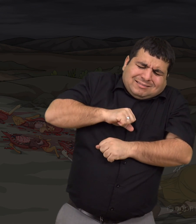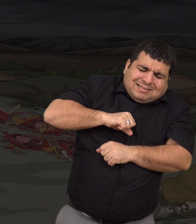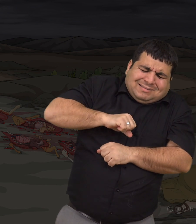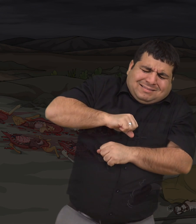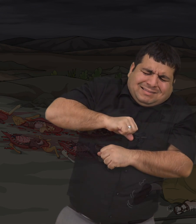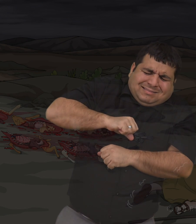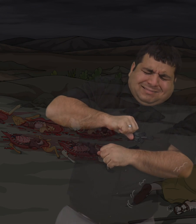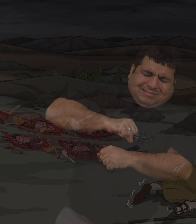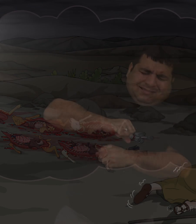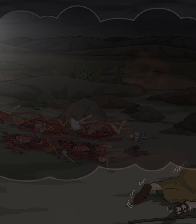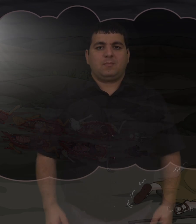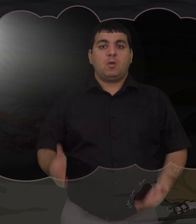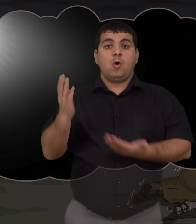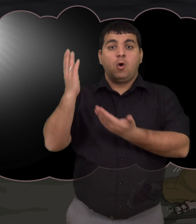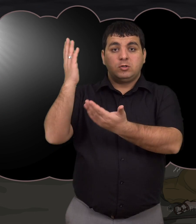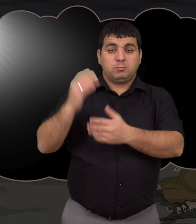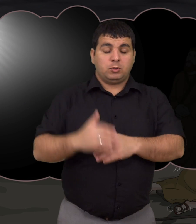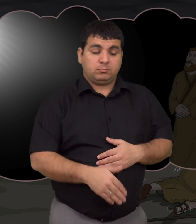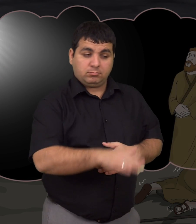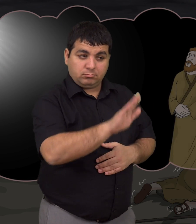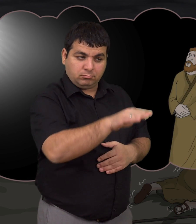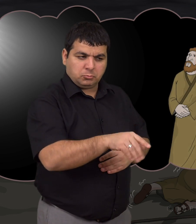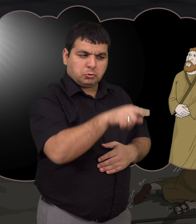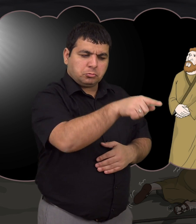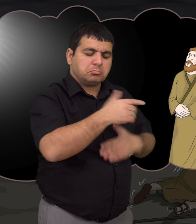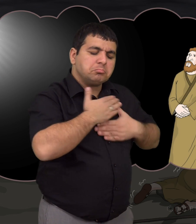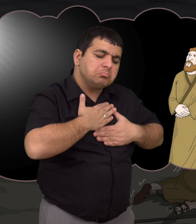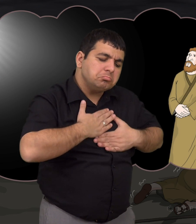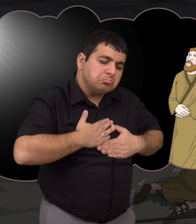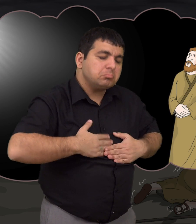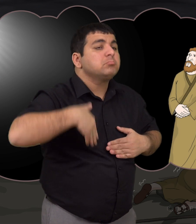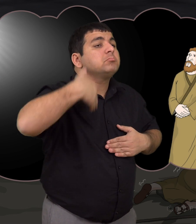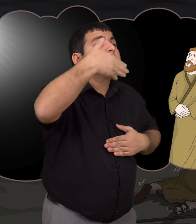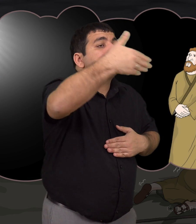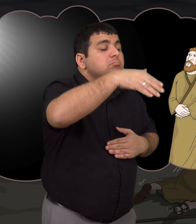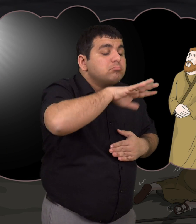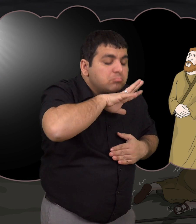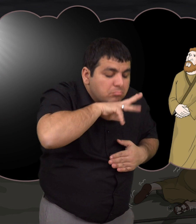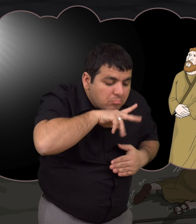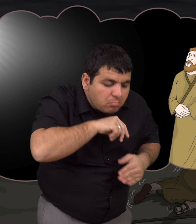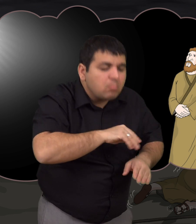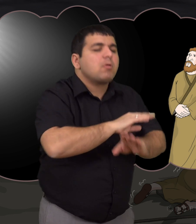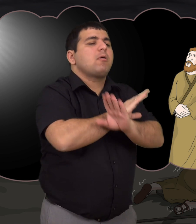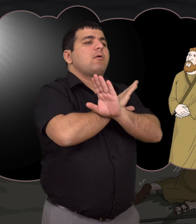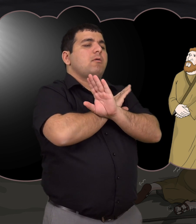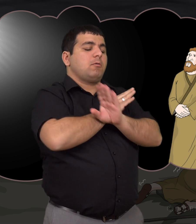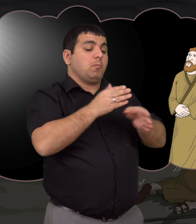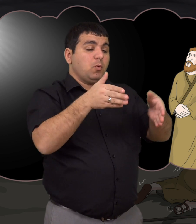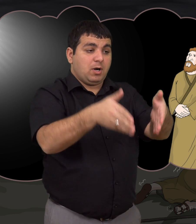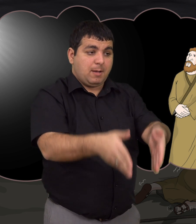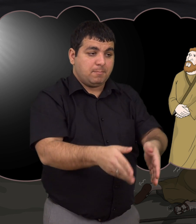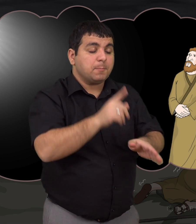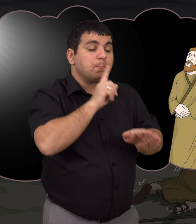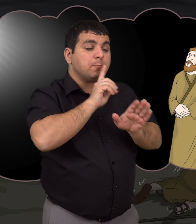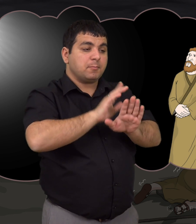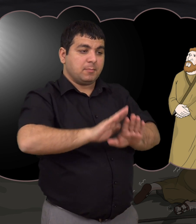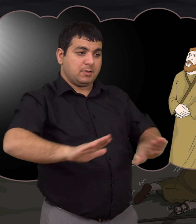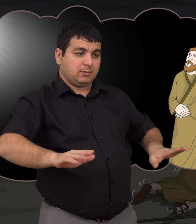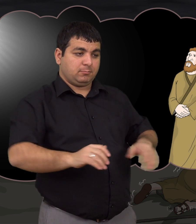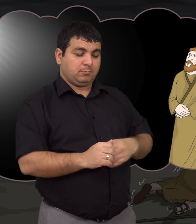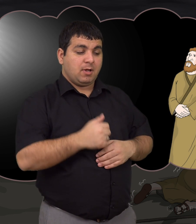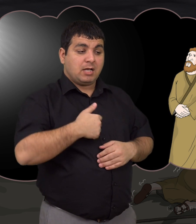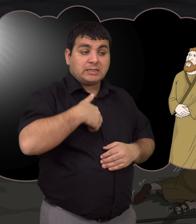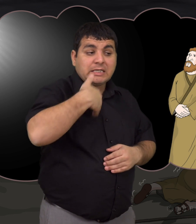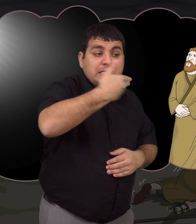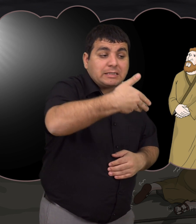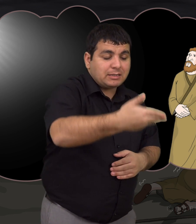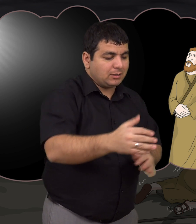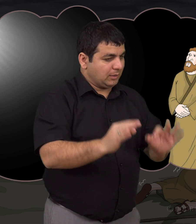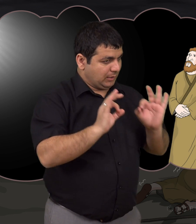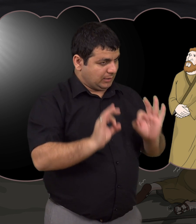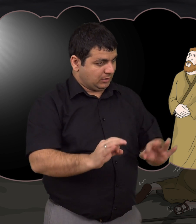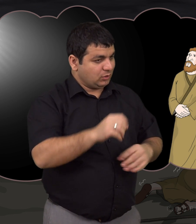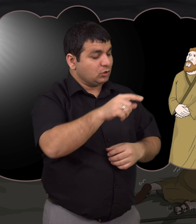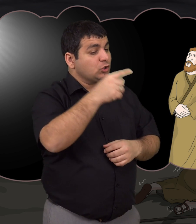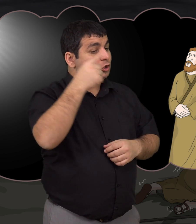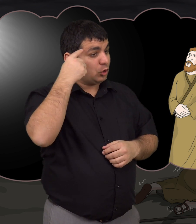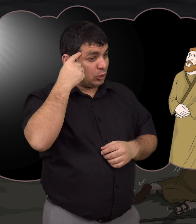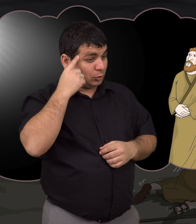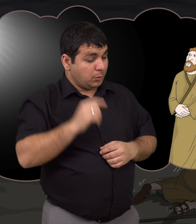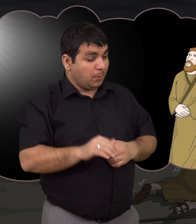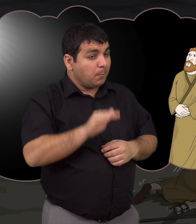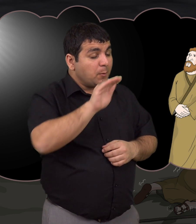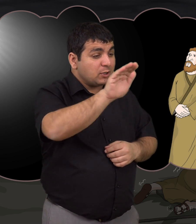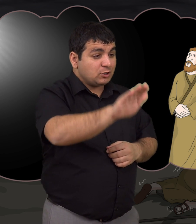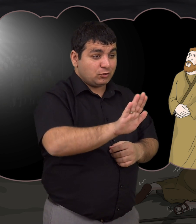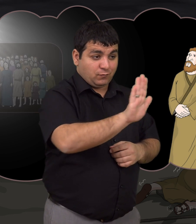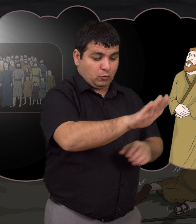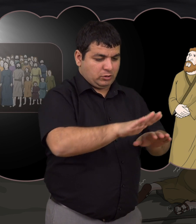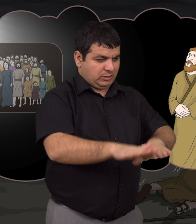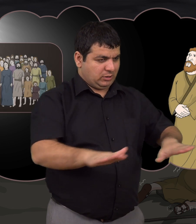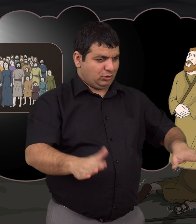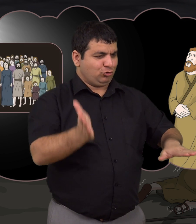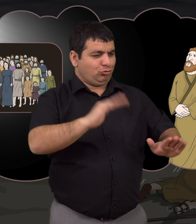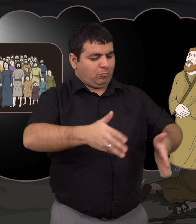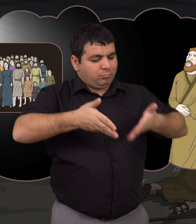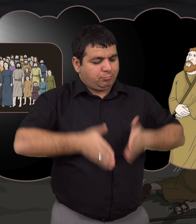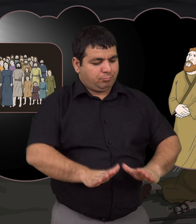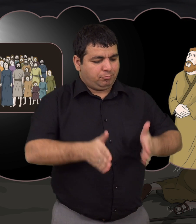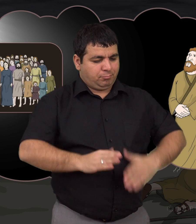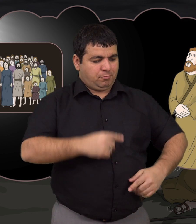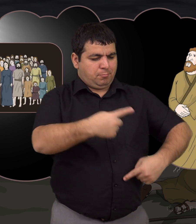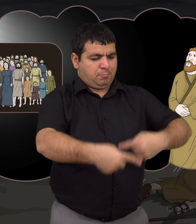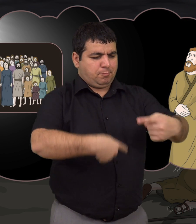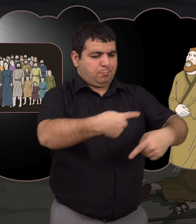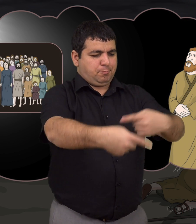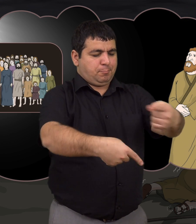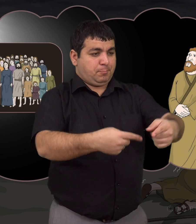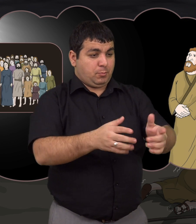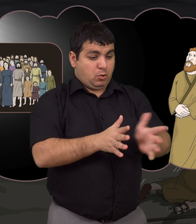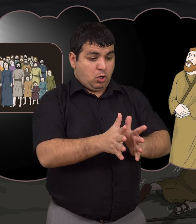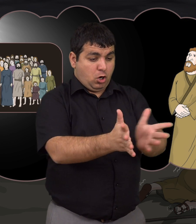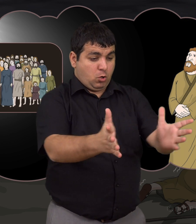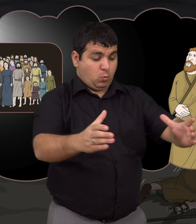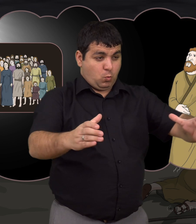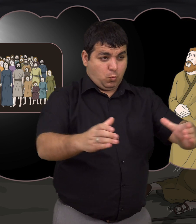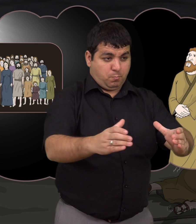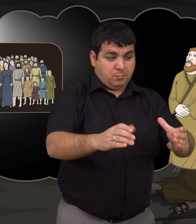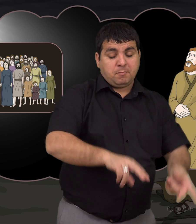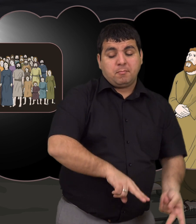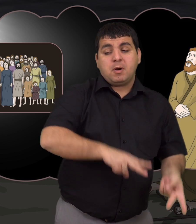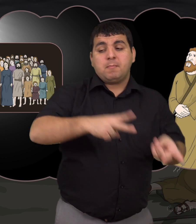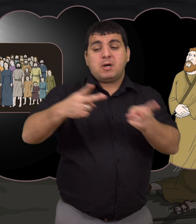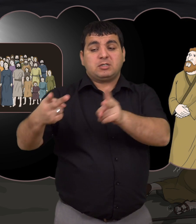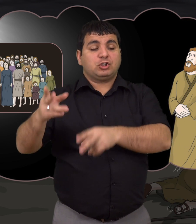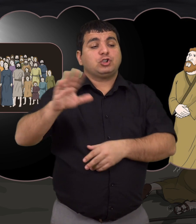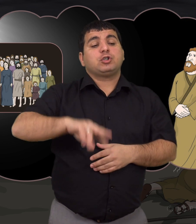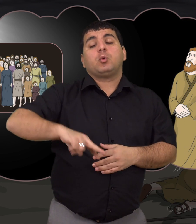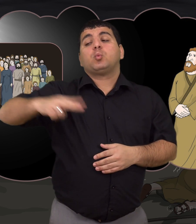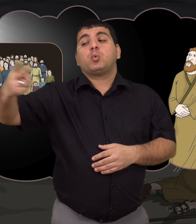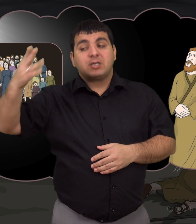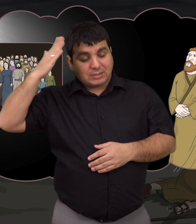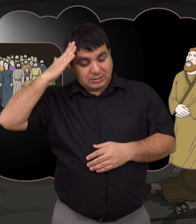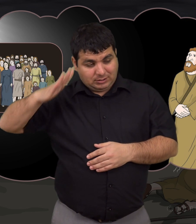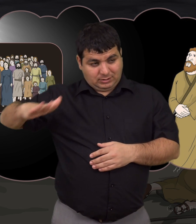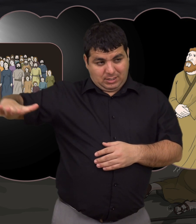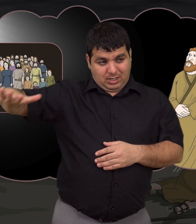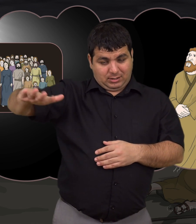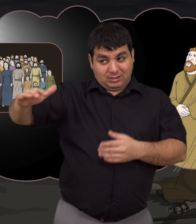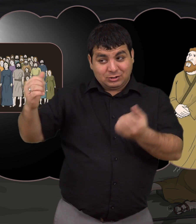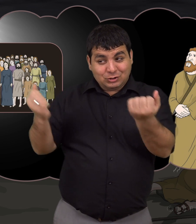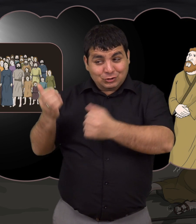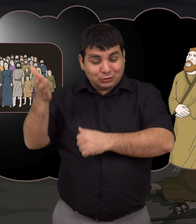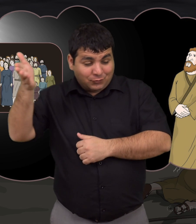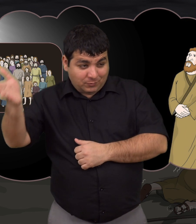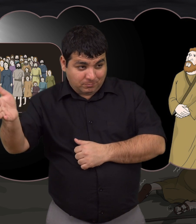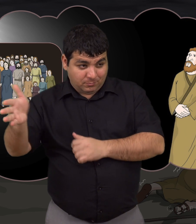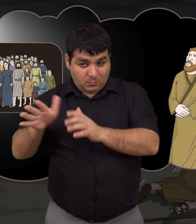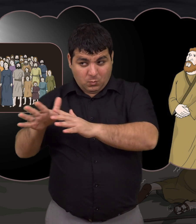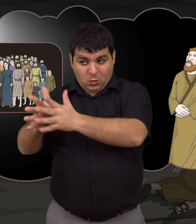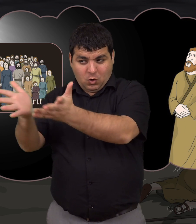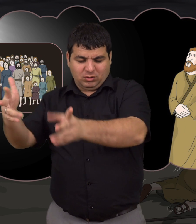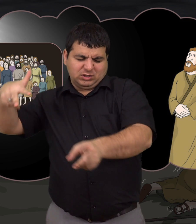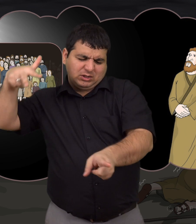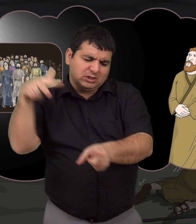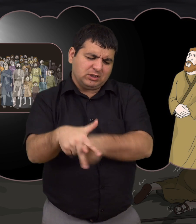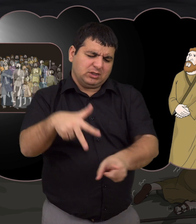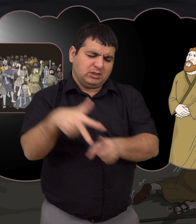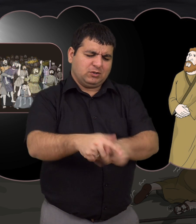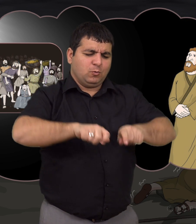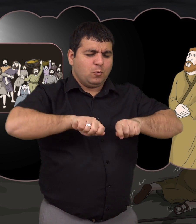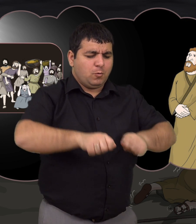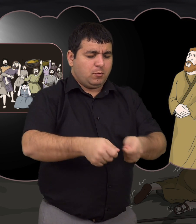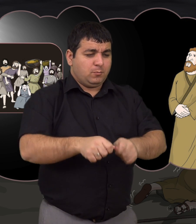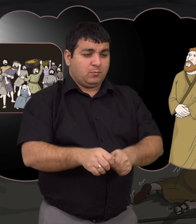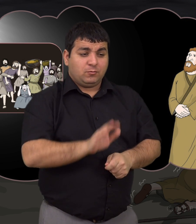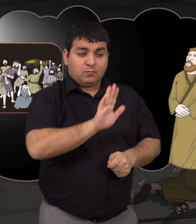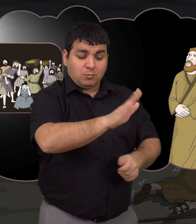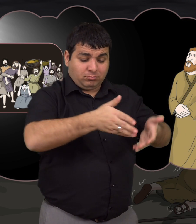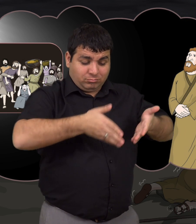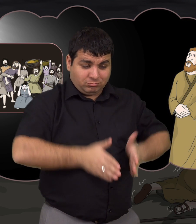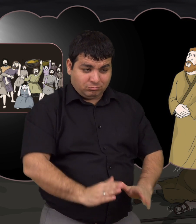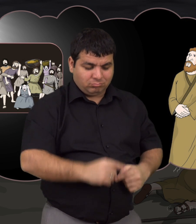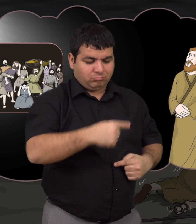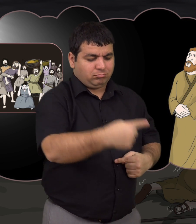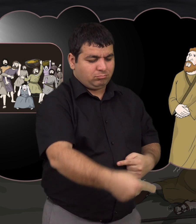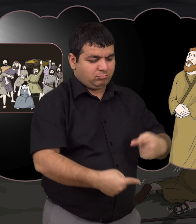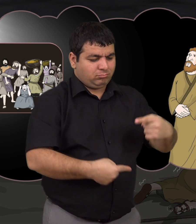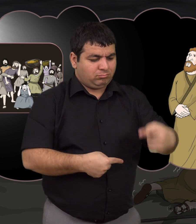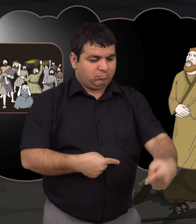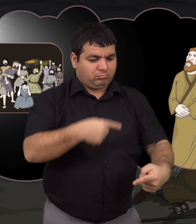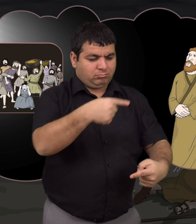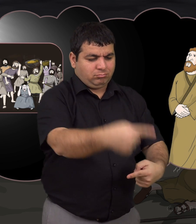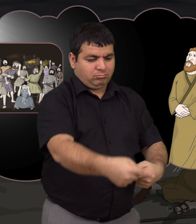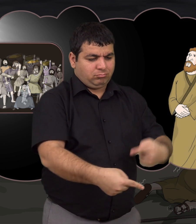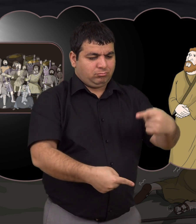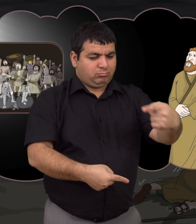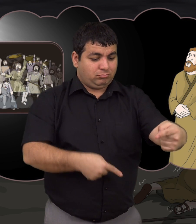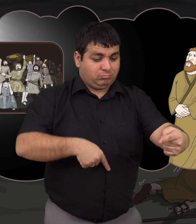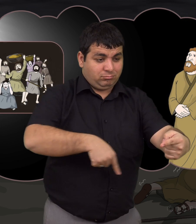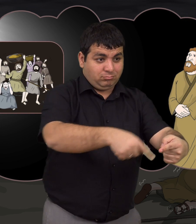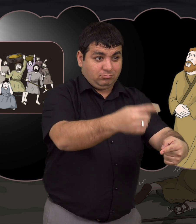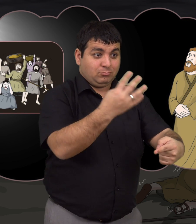Then the LORD said to Abram, “Know for certain that your descendants will be strangers in a land that is not their own, and they will be enslaved and mistreated four hundred years.